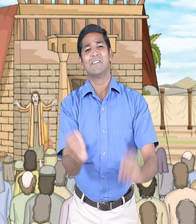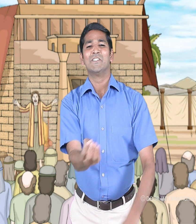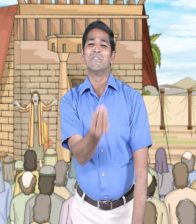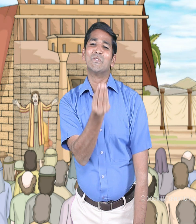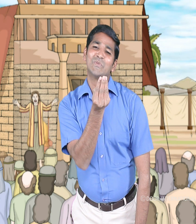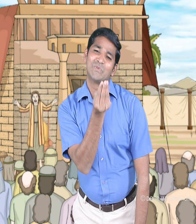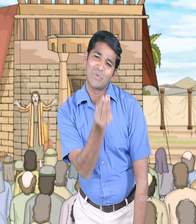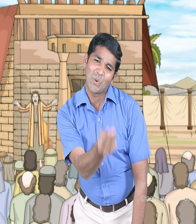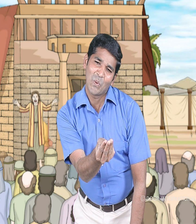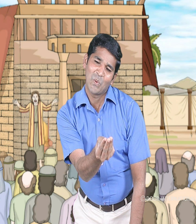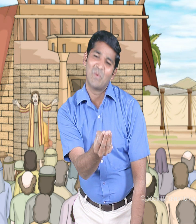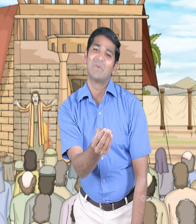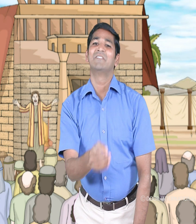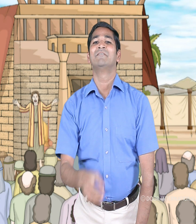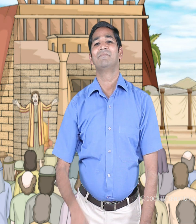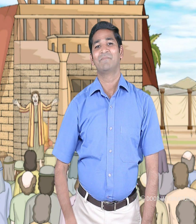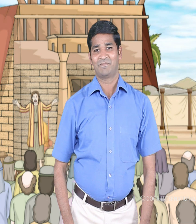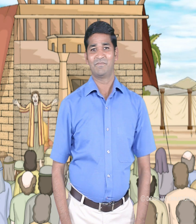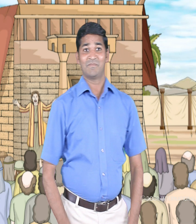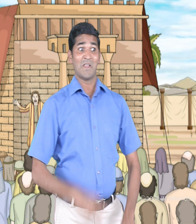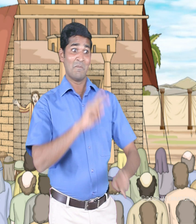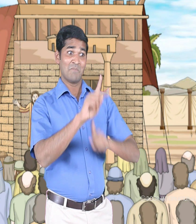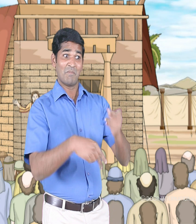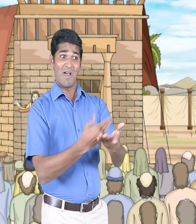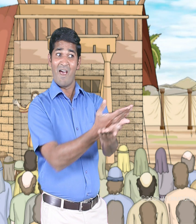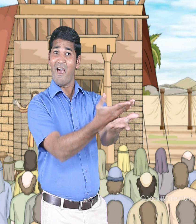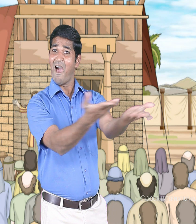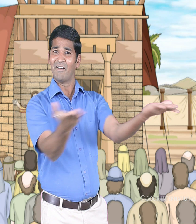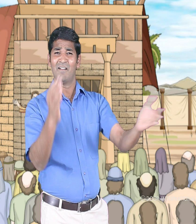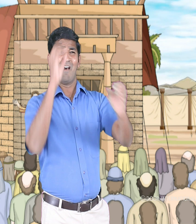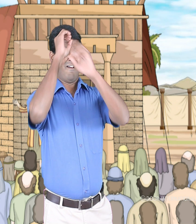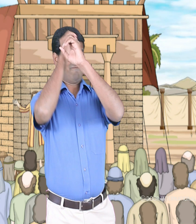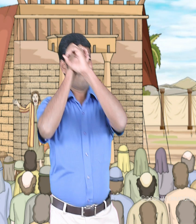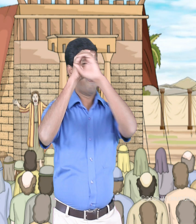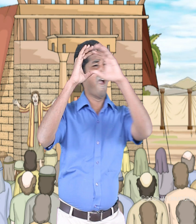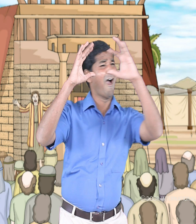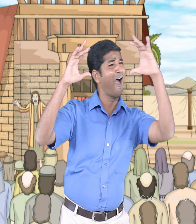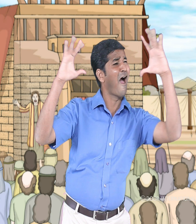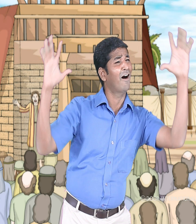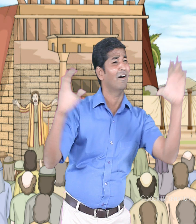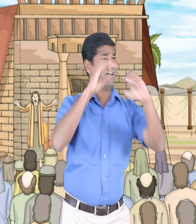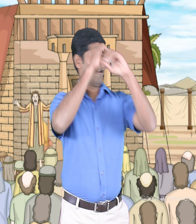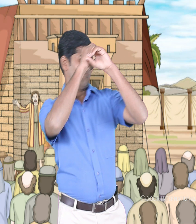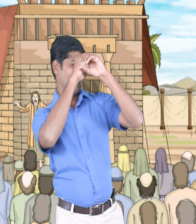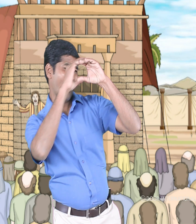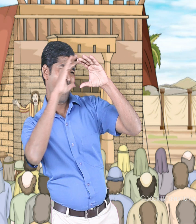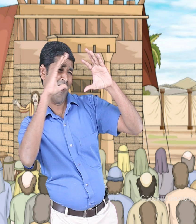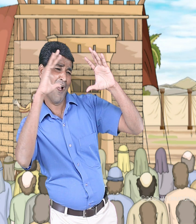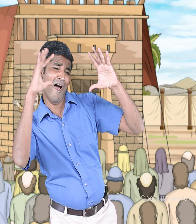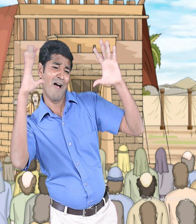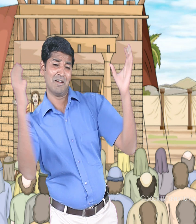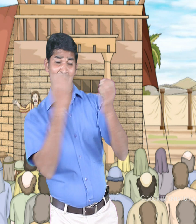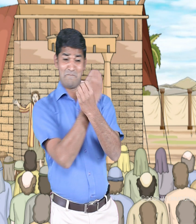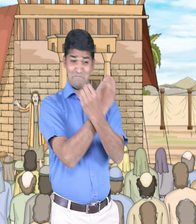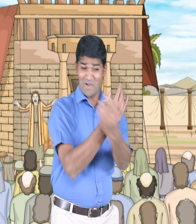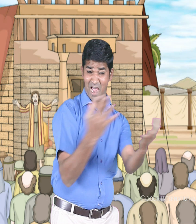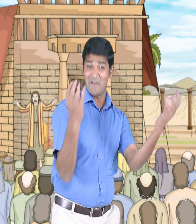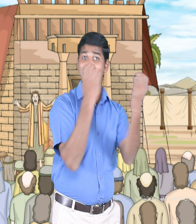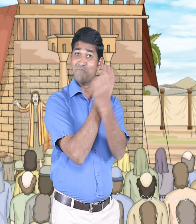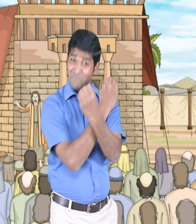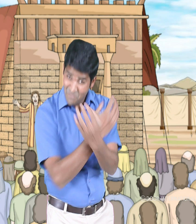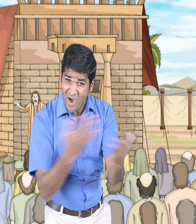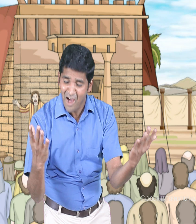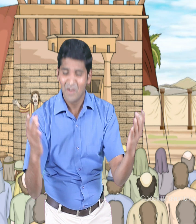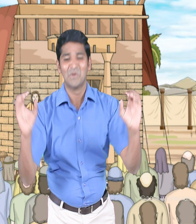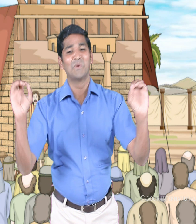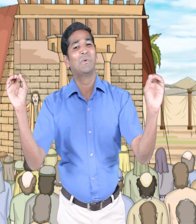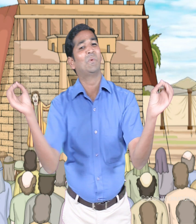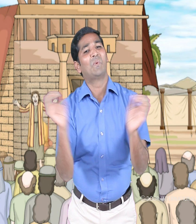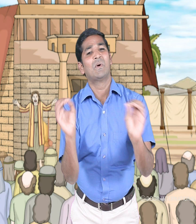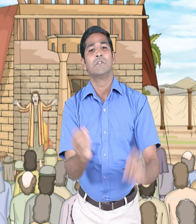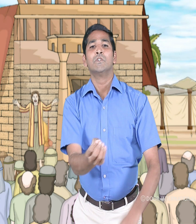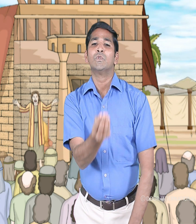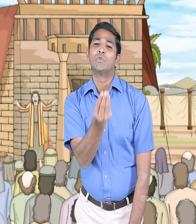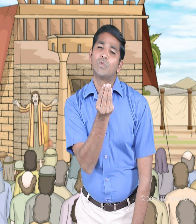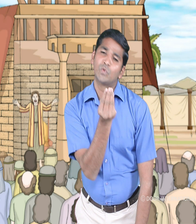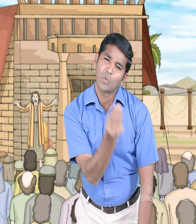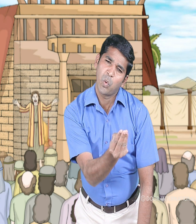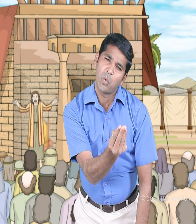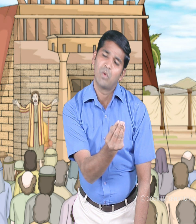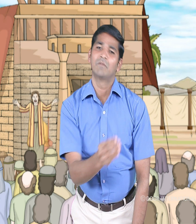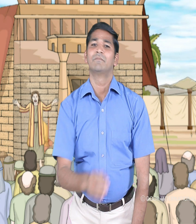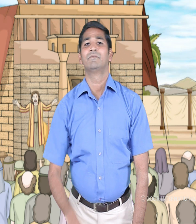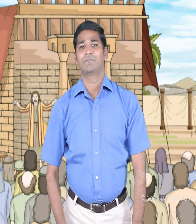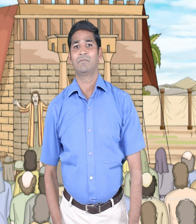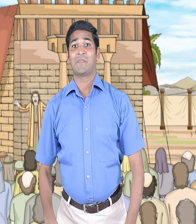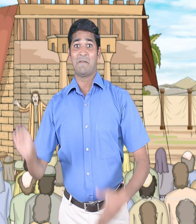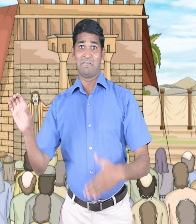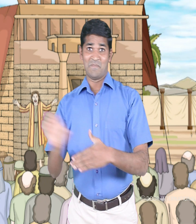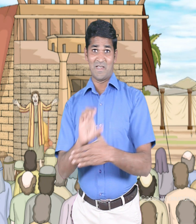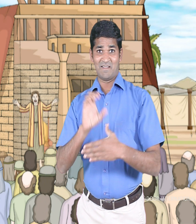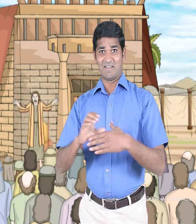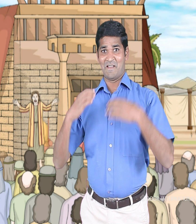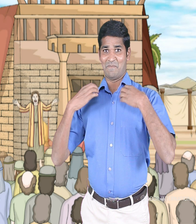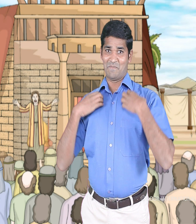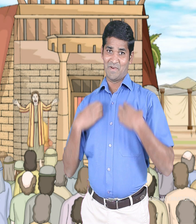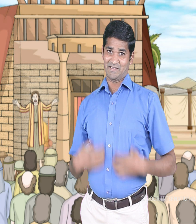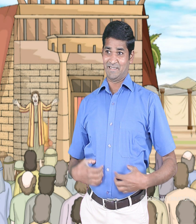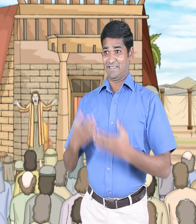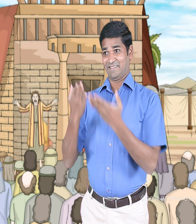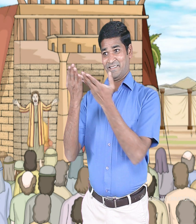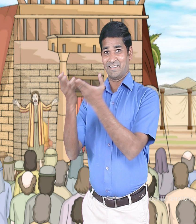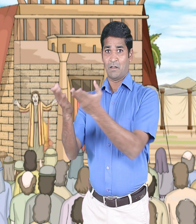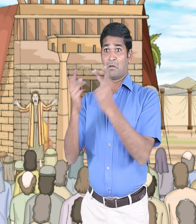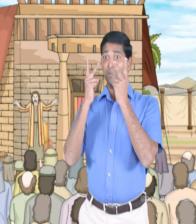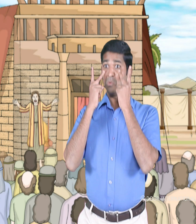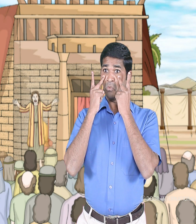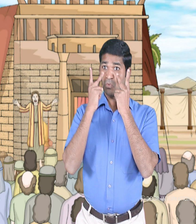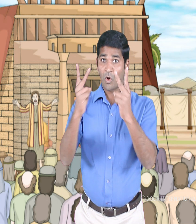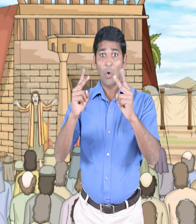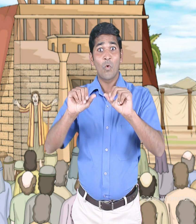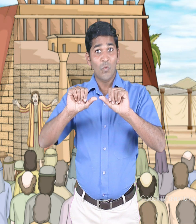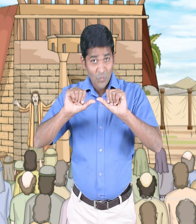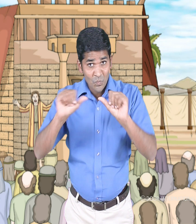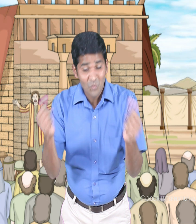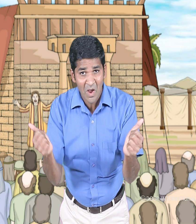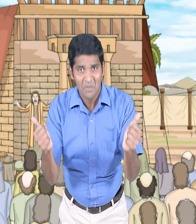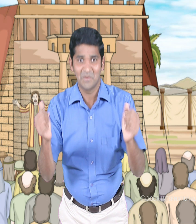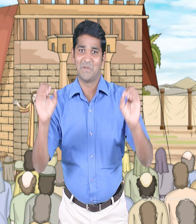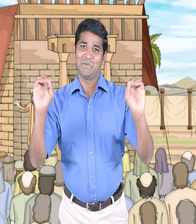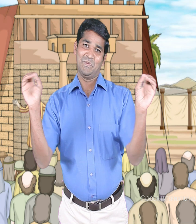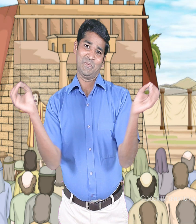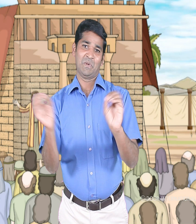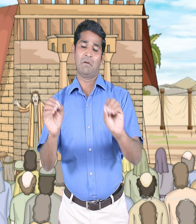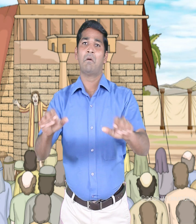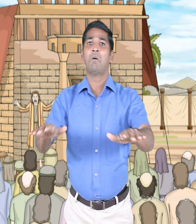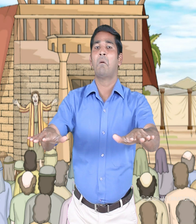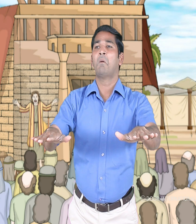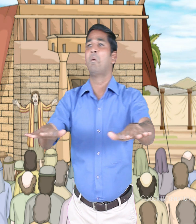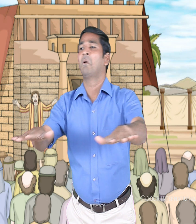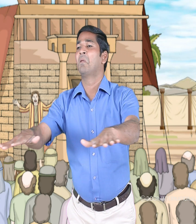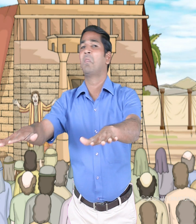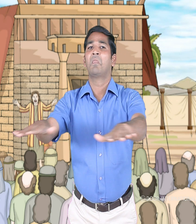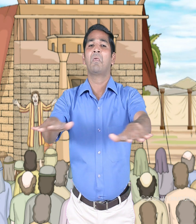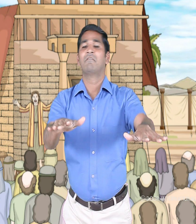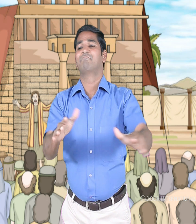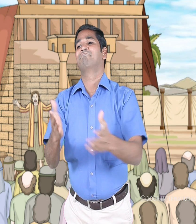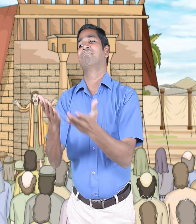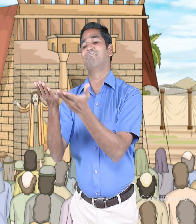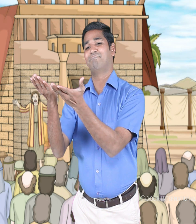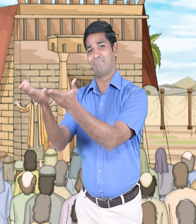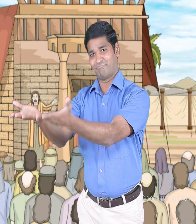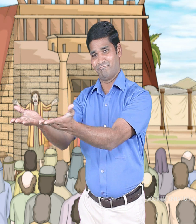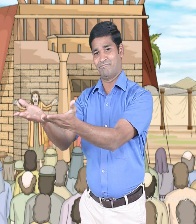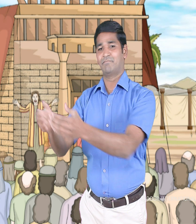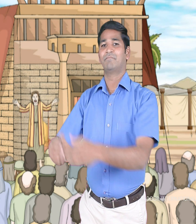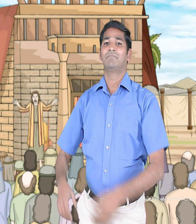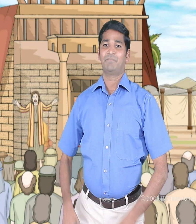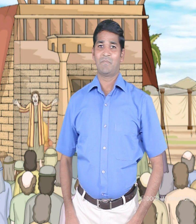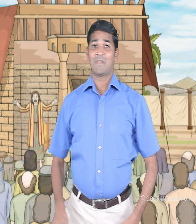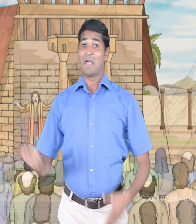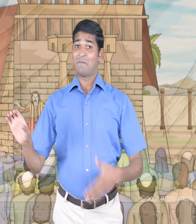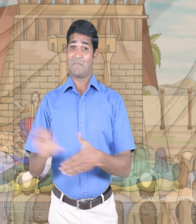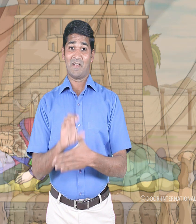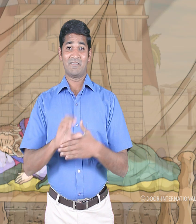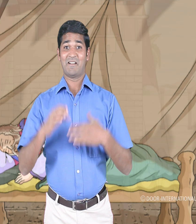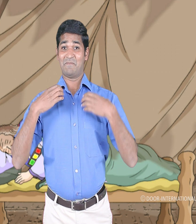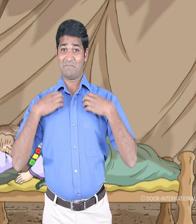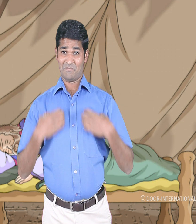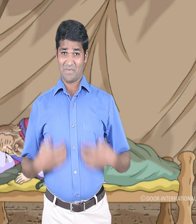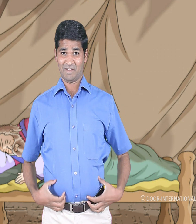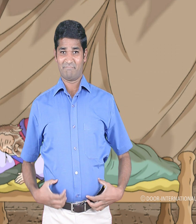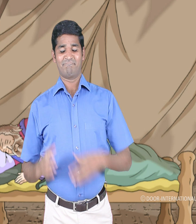Now in those days the word of the LORD was rare and visions were scarce.